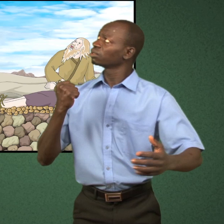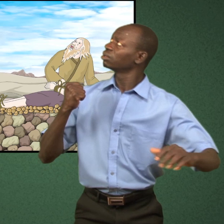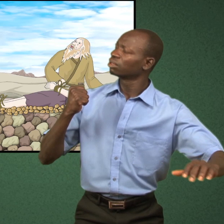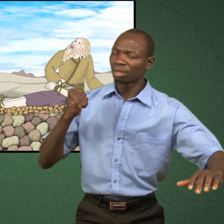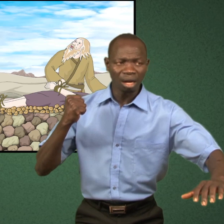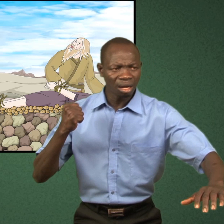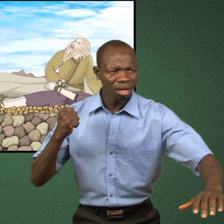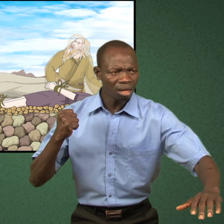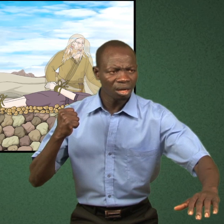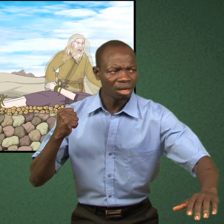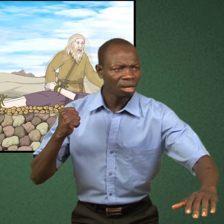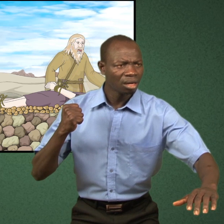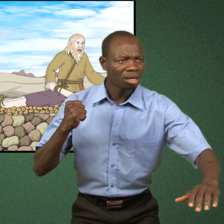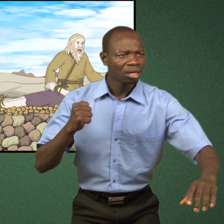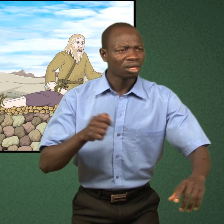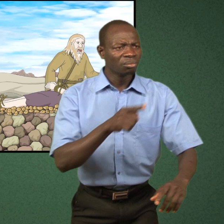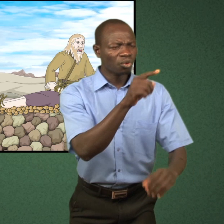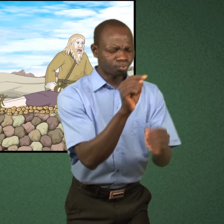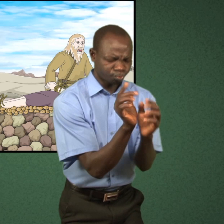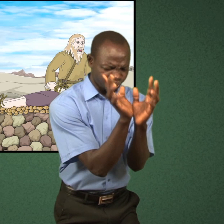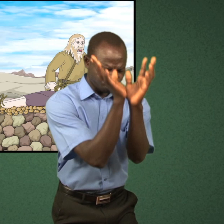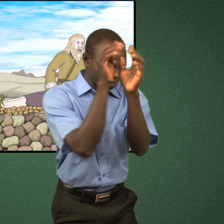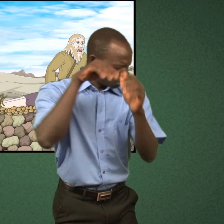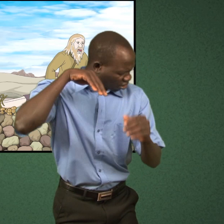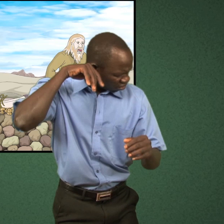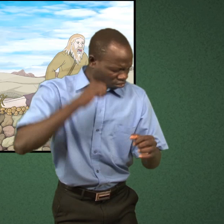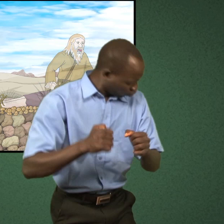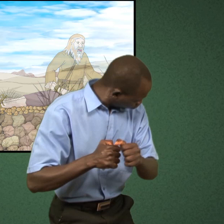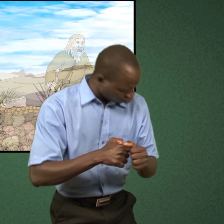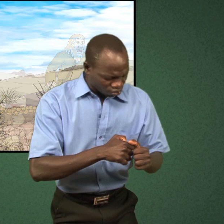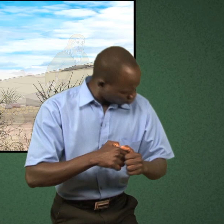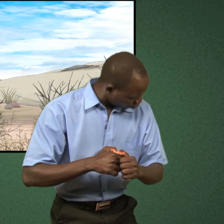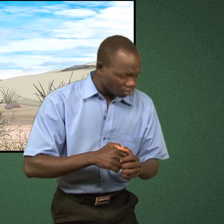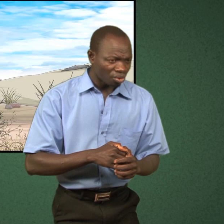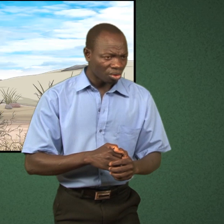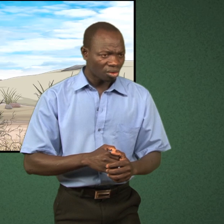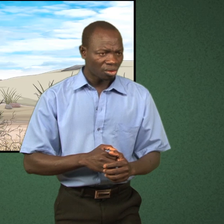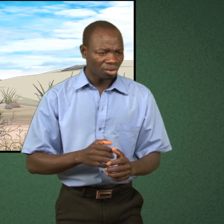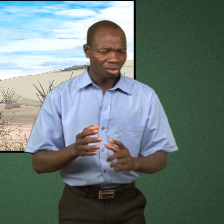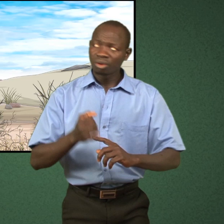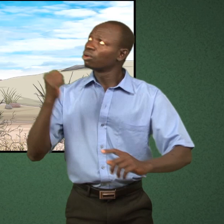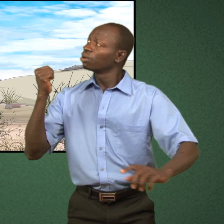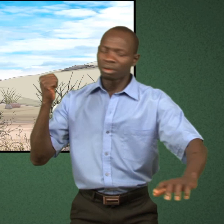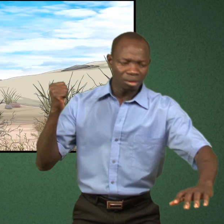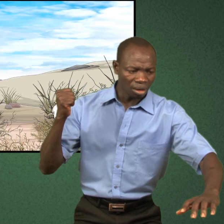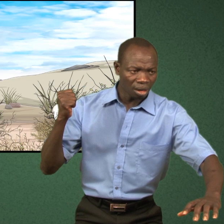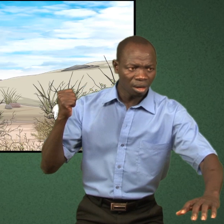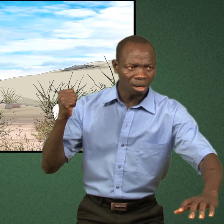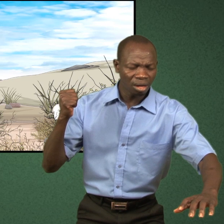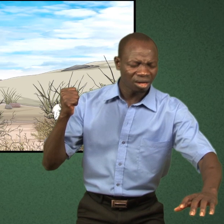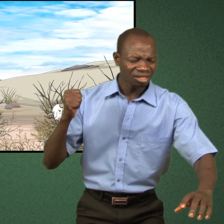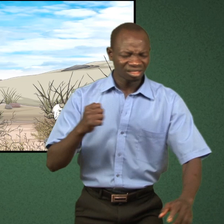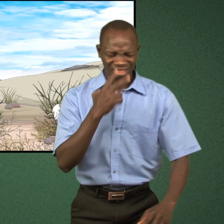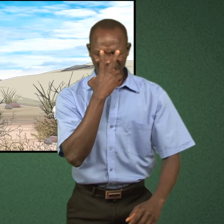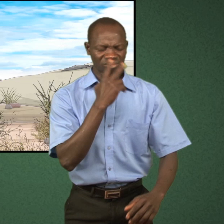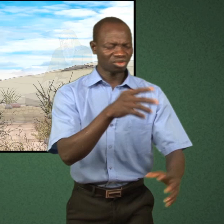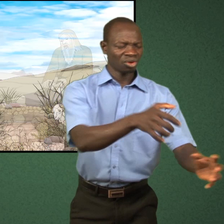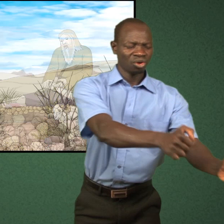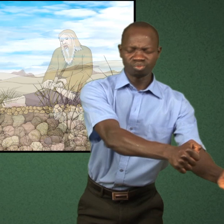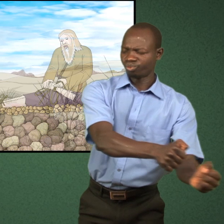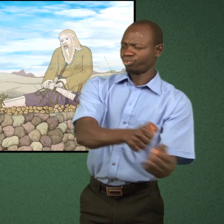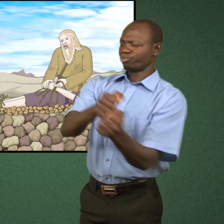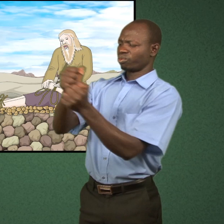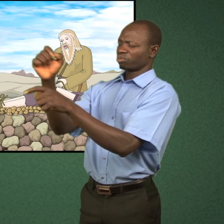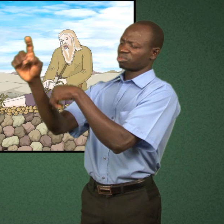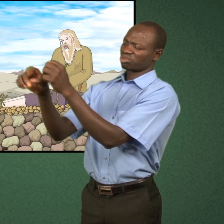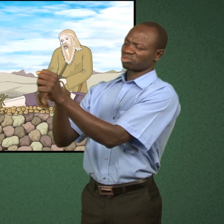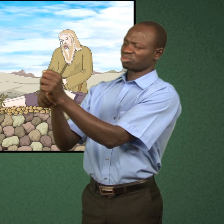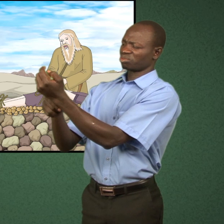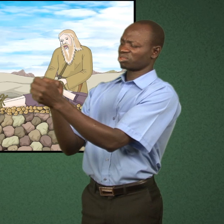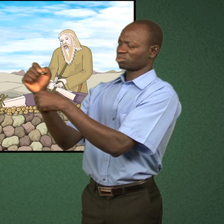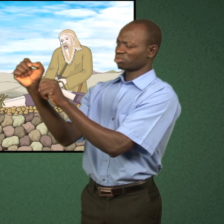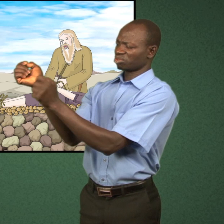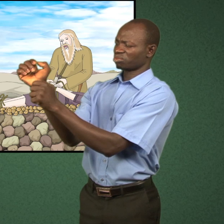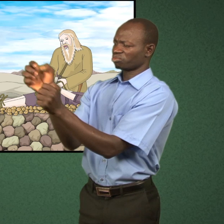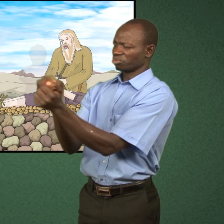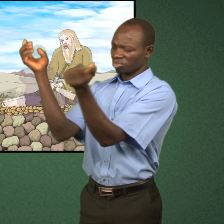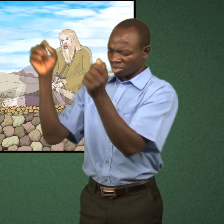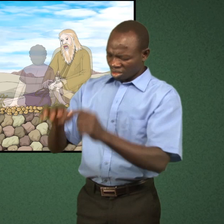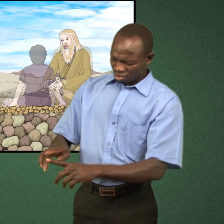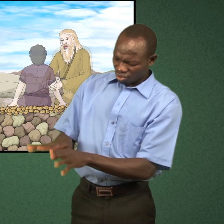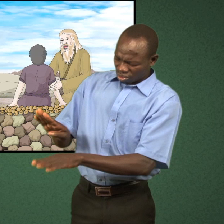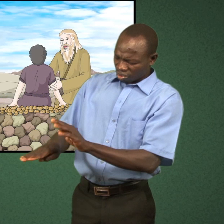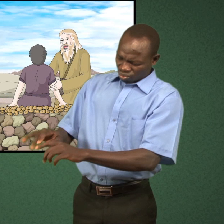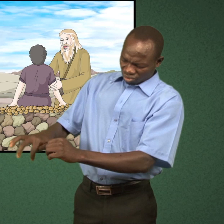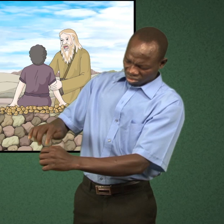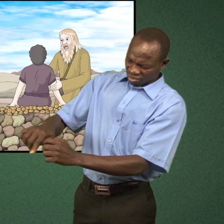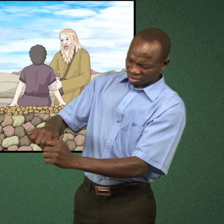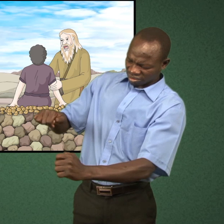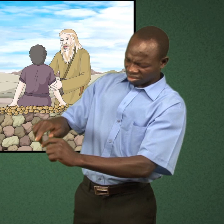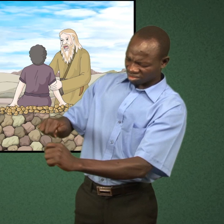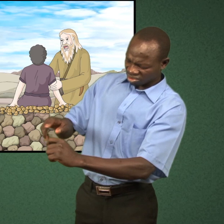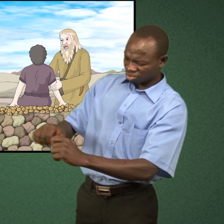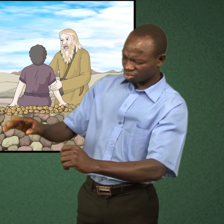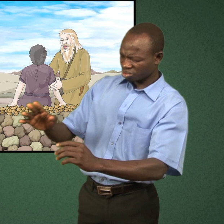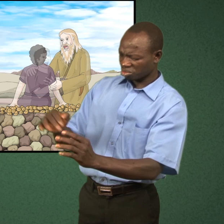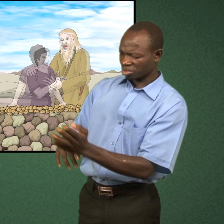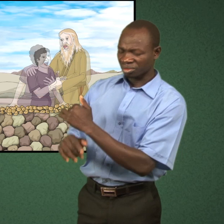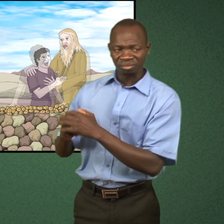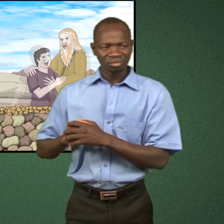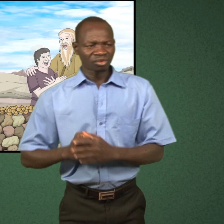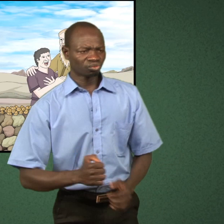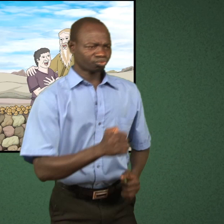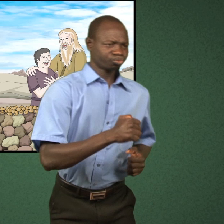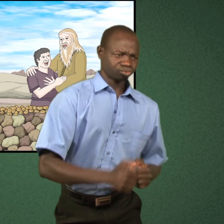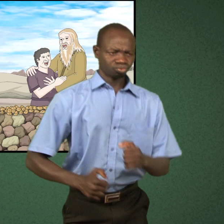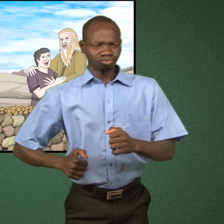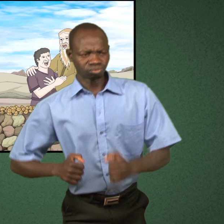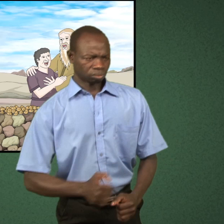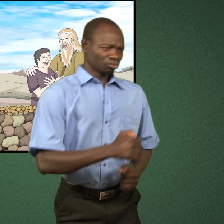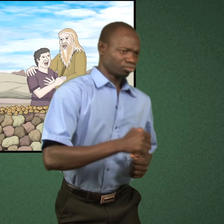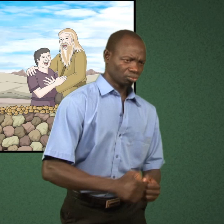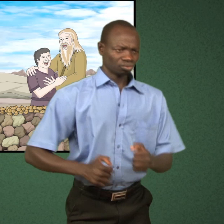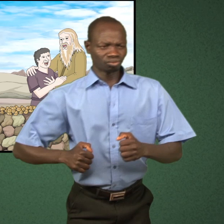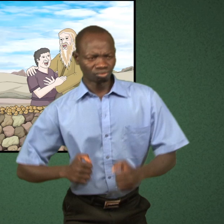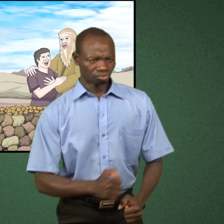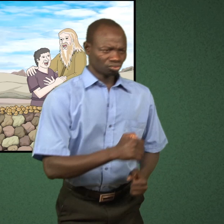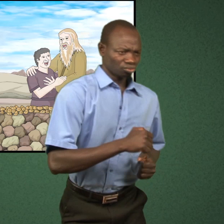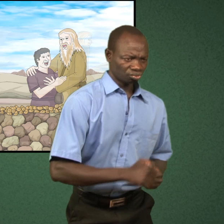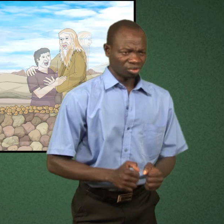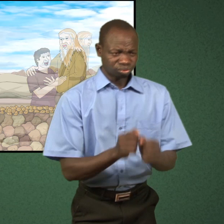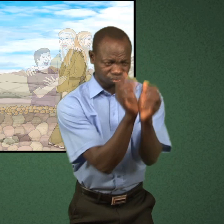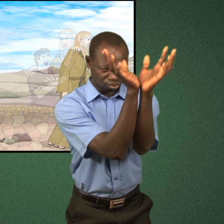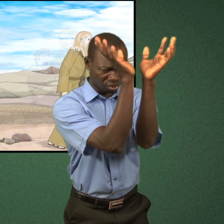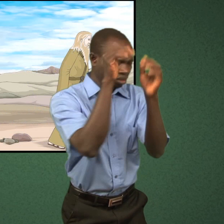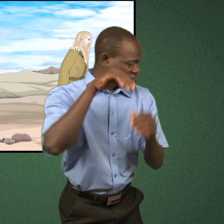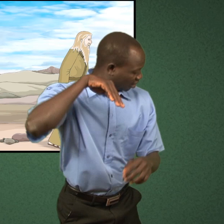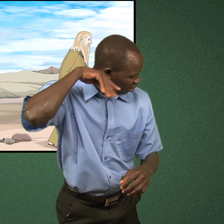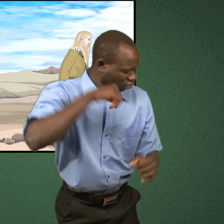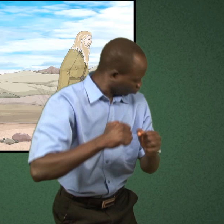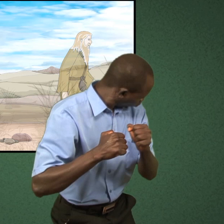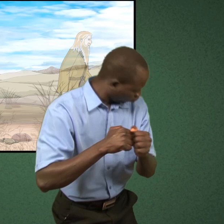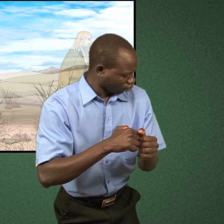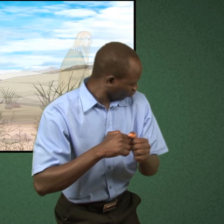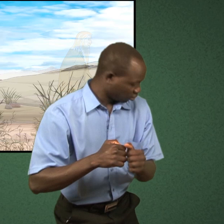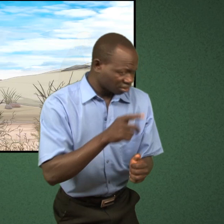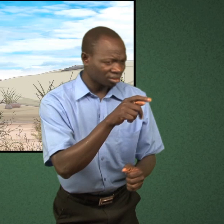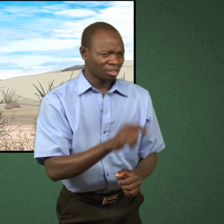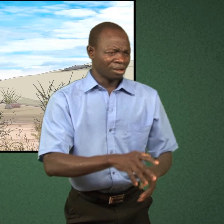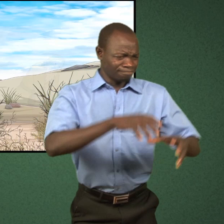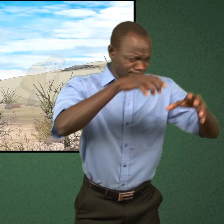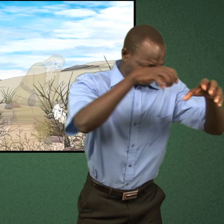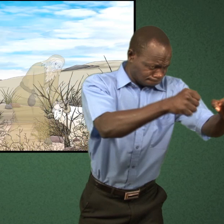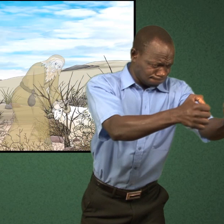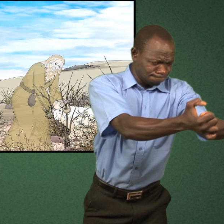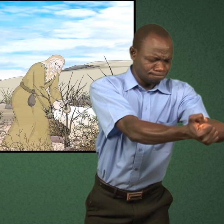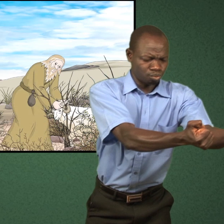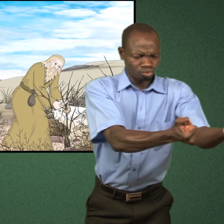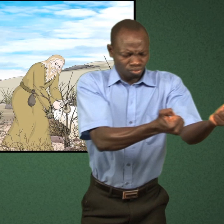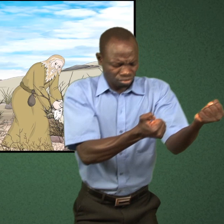Then Abraham looked up and saw behind him a ram in a thicket, caught by its horns.